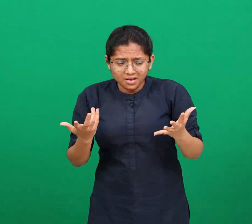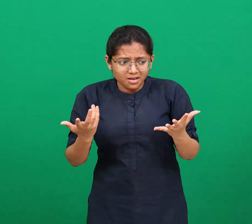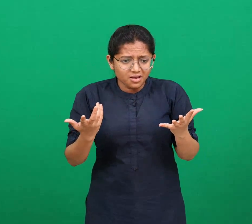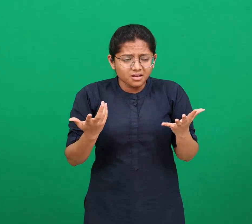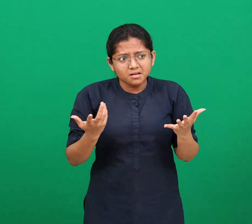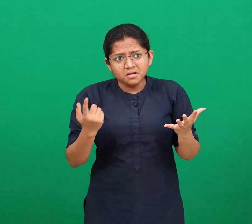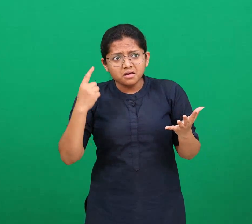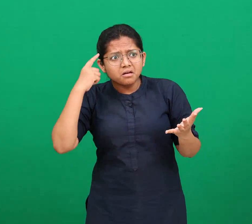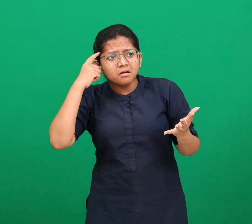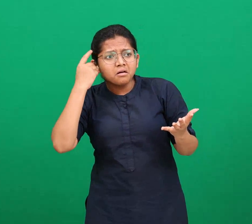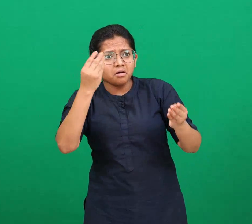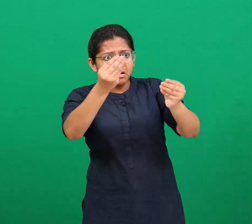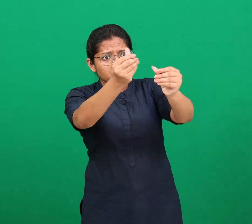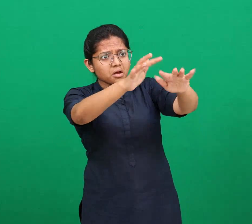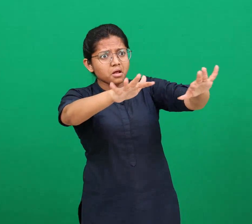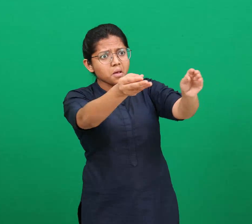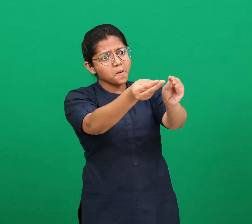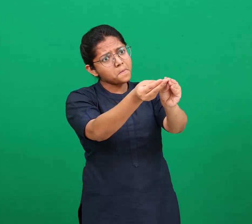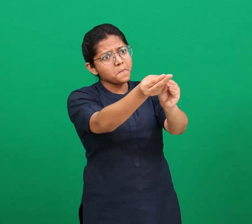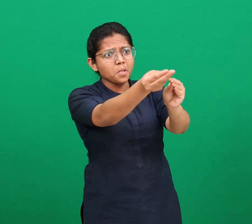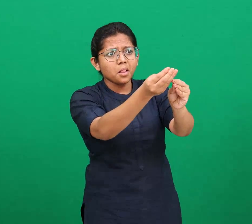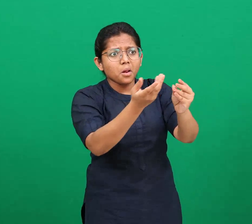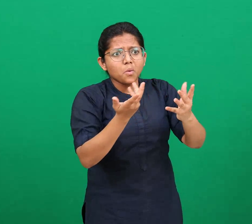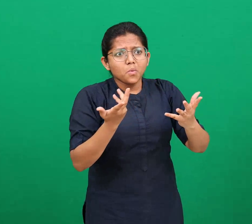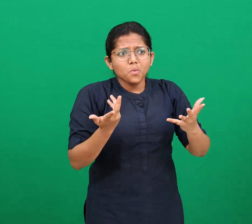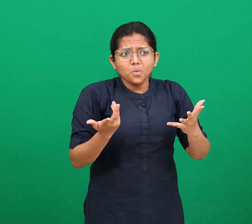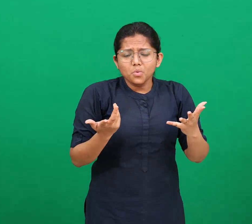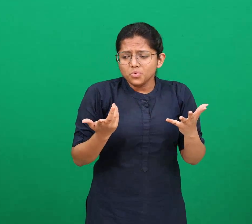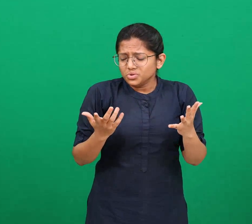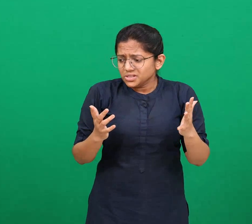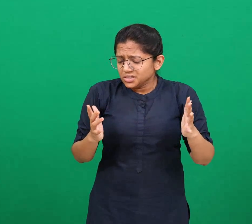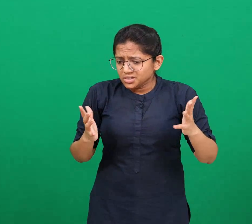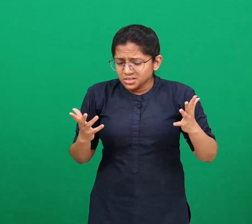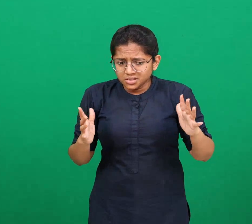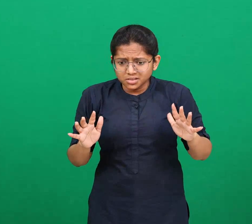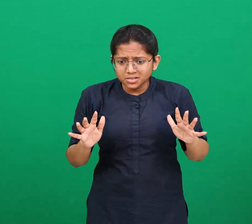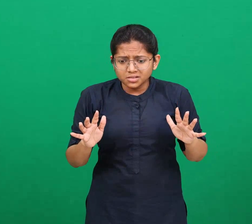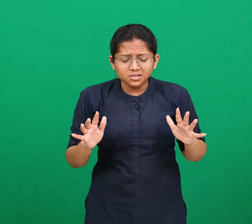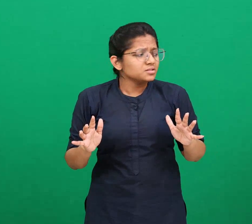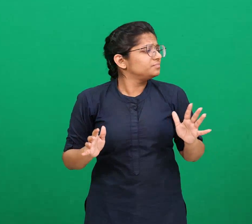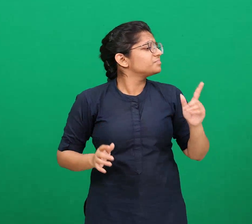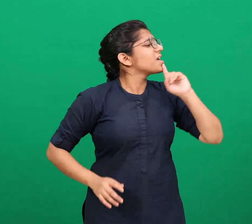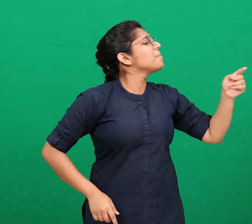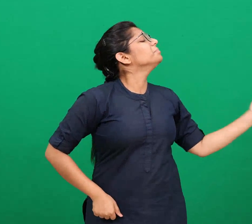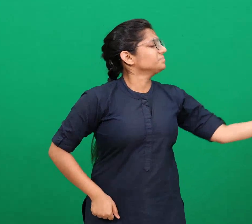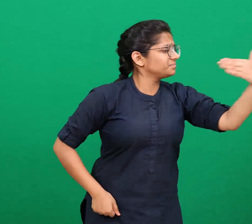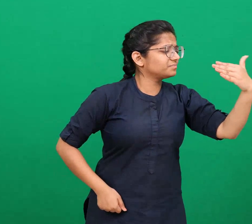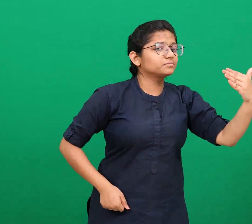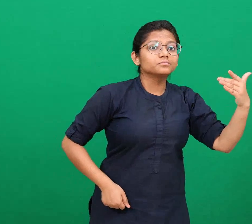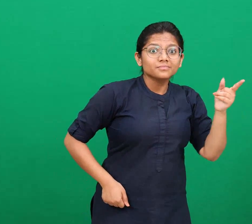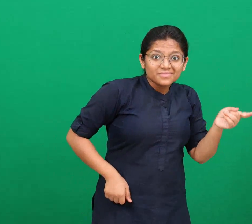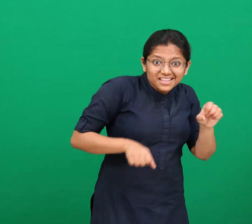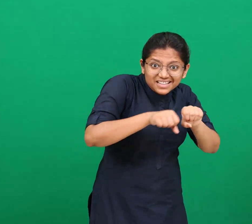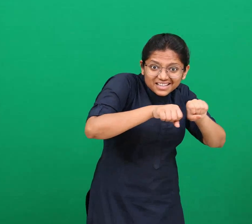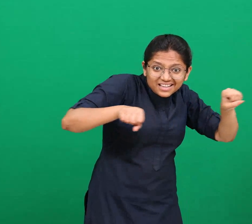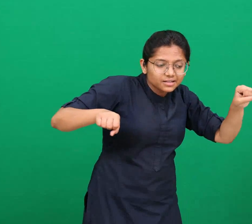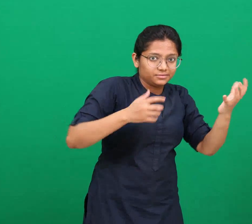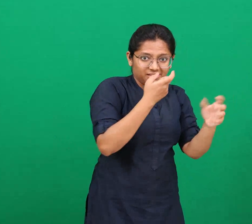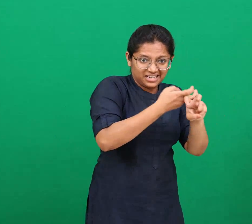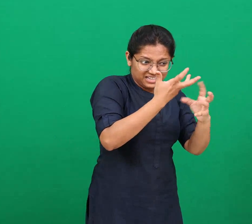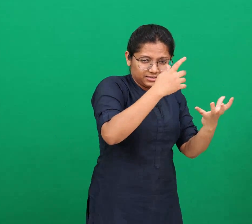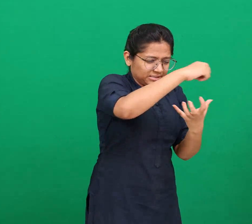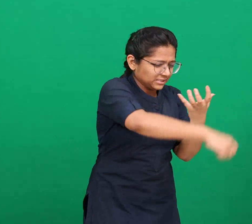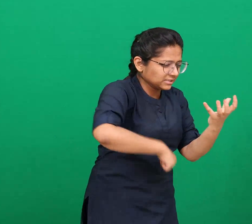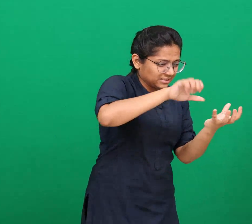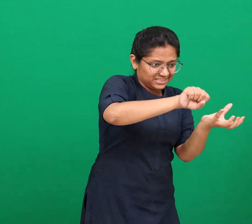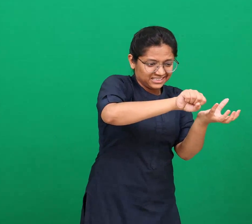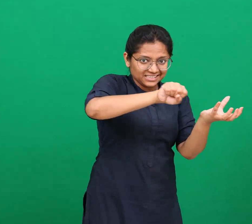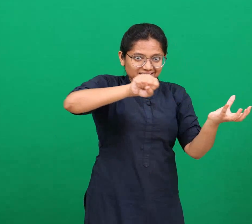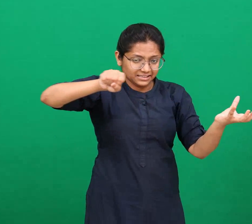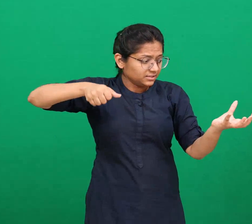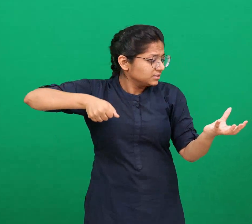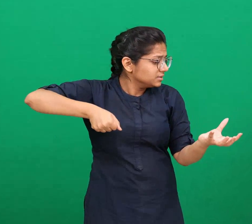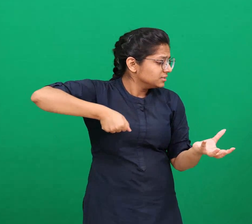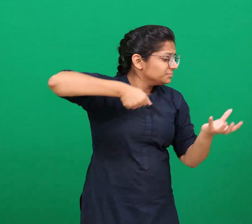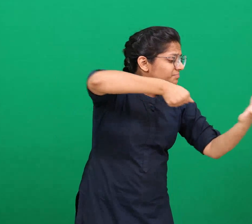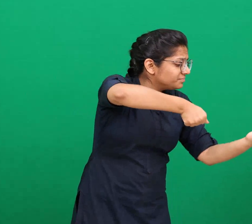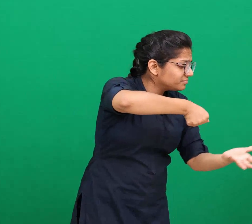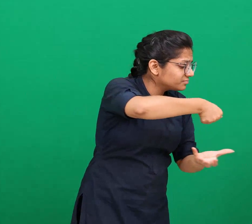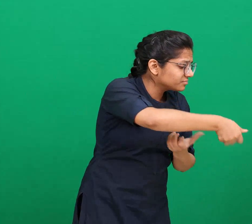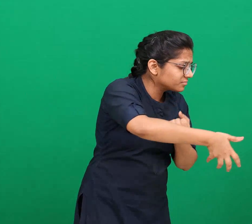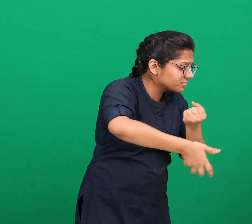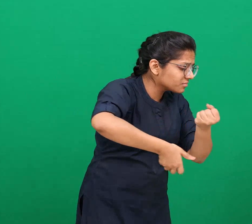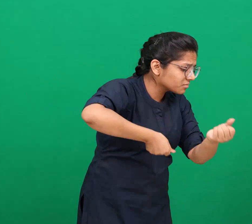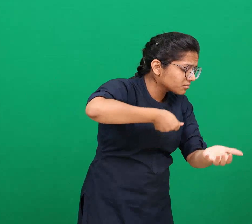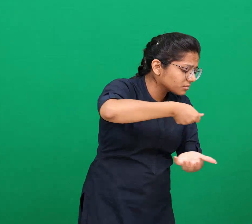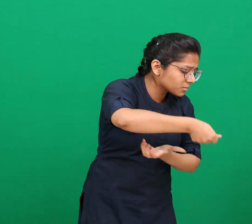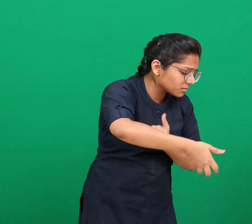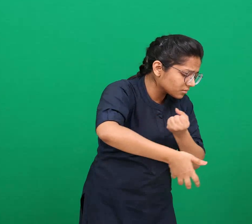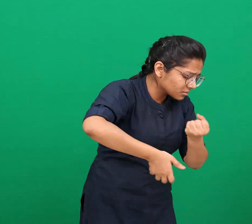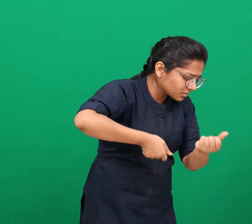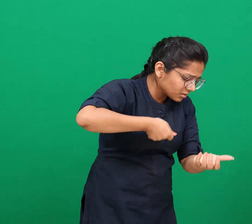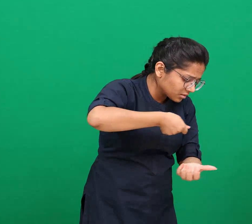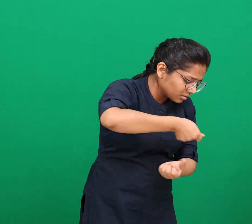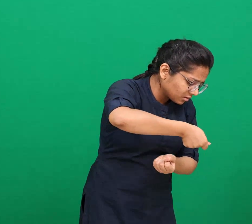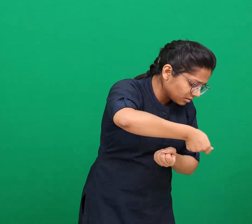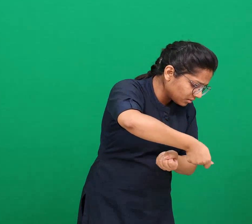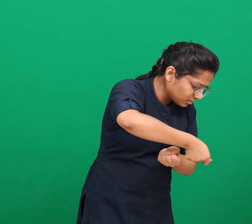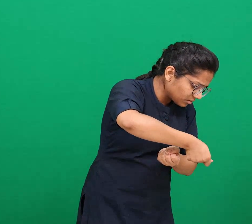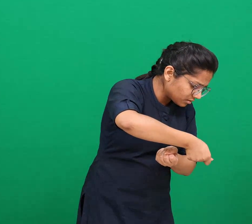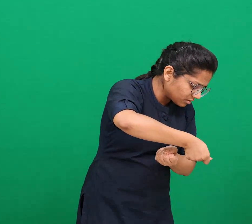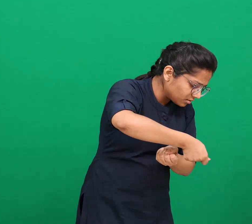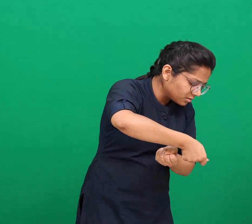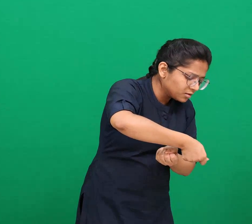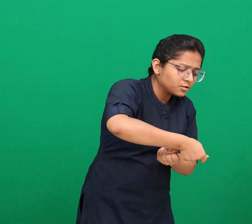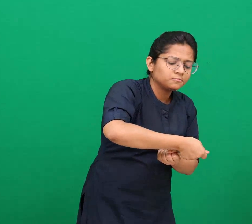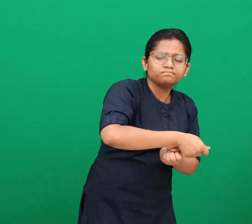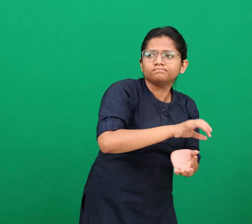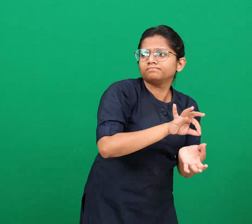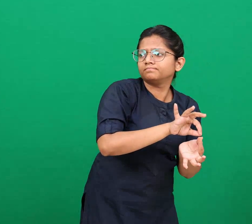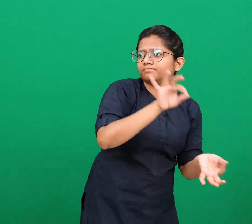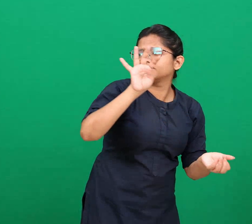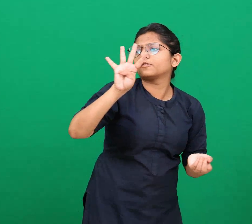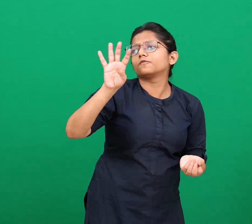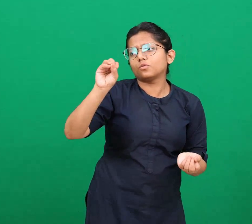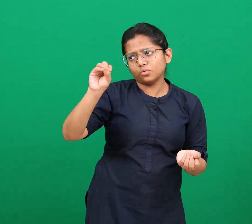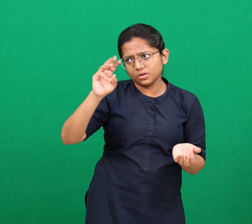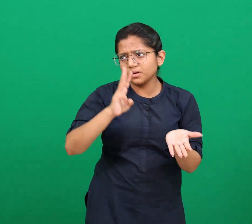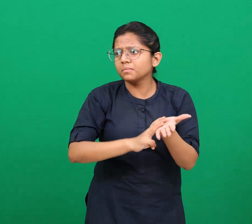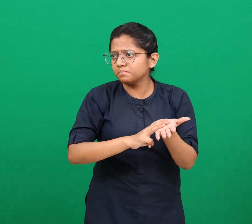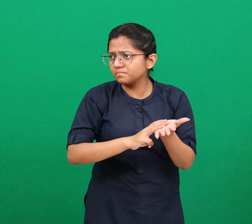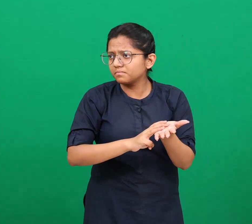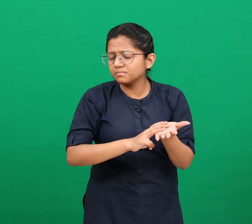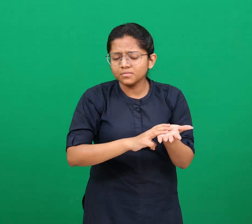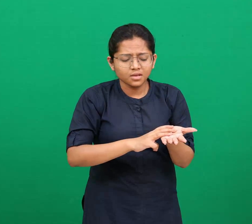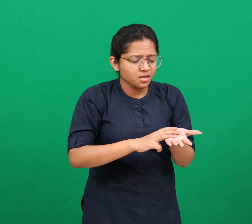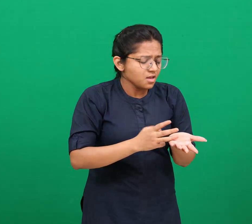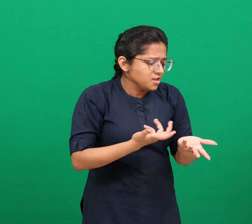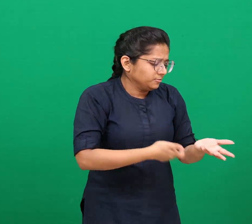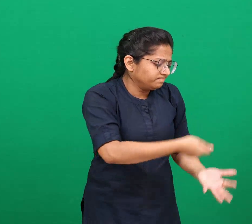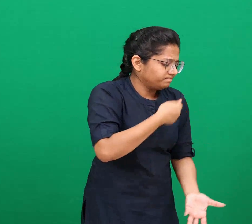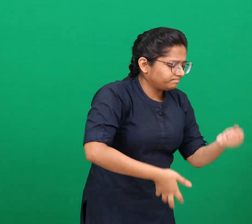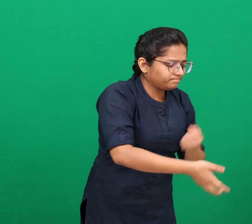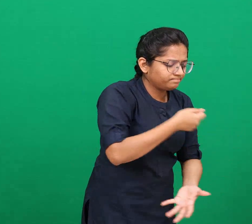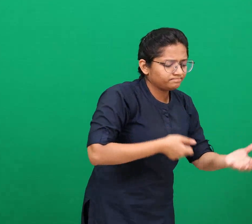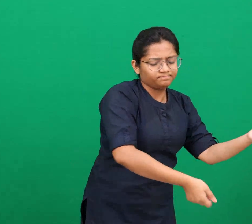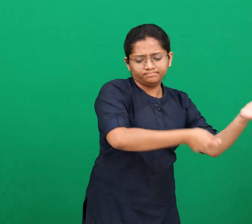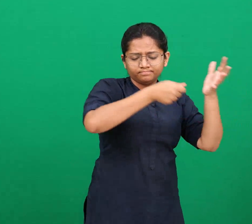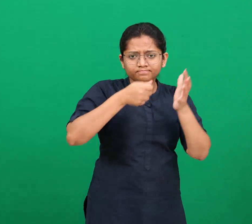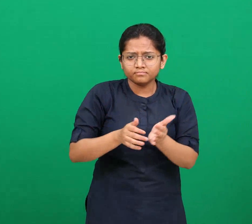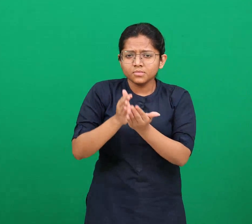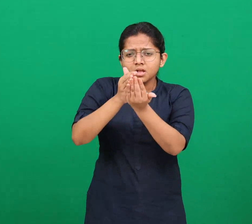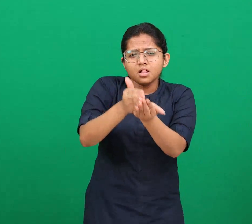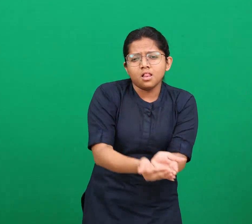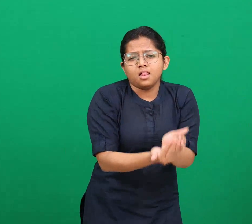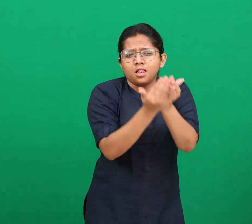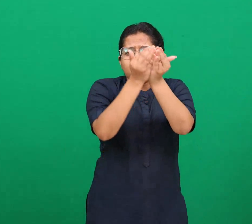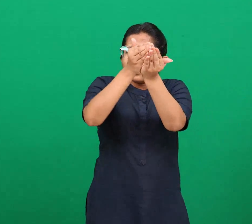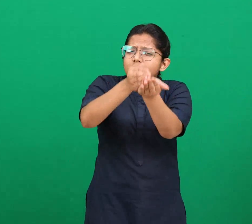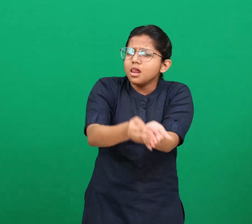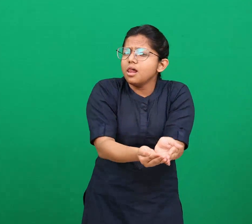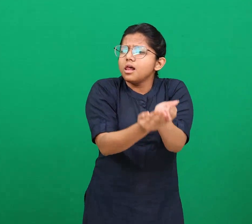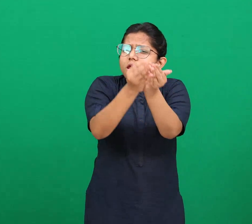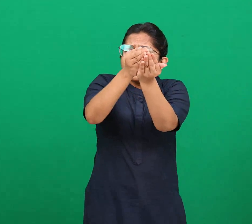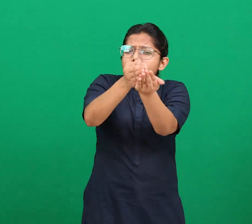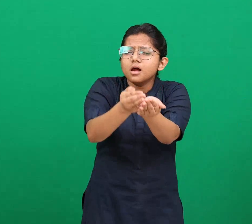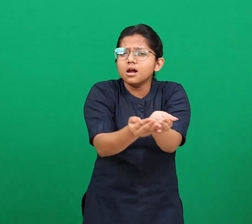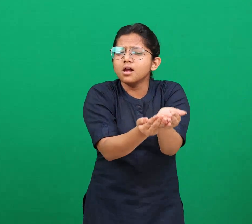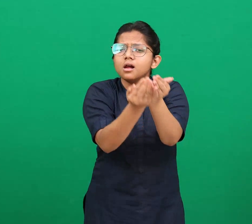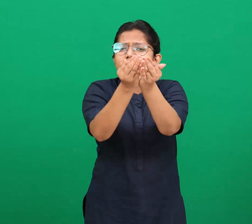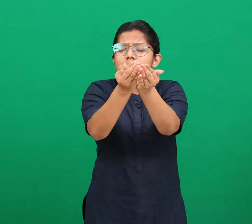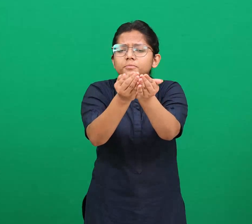They took soundings and found that the water was twenty fathoms deep.